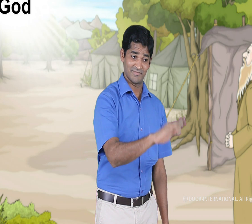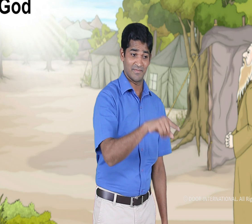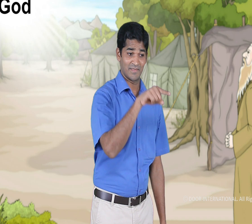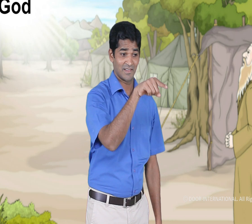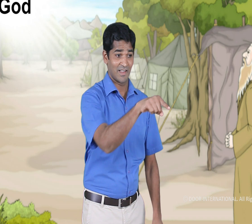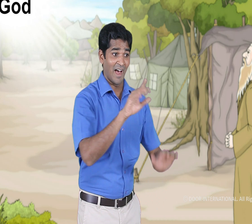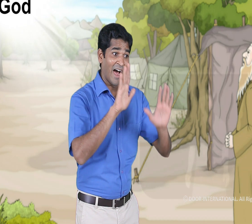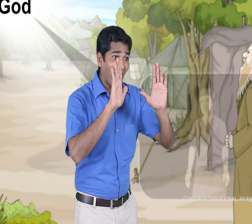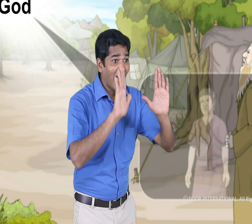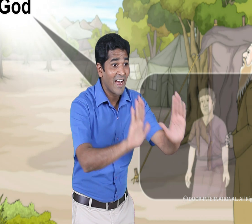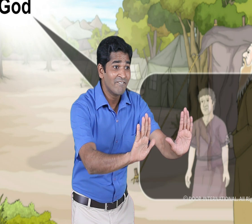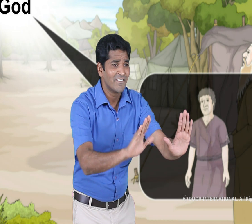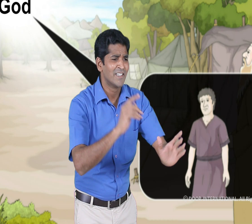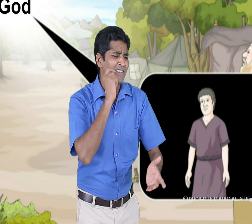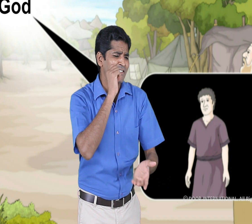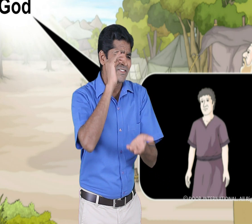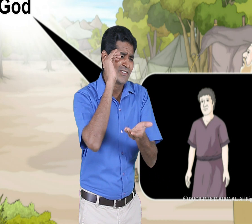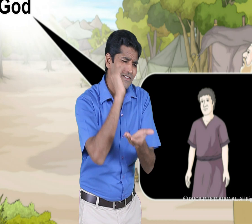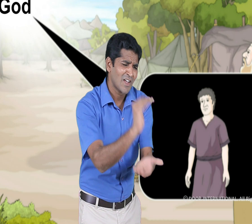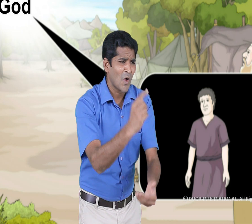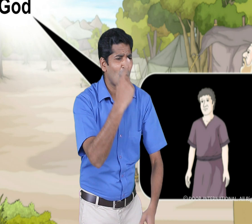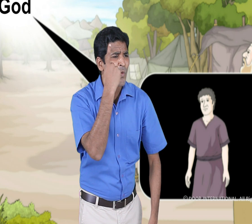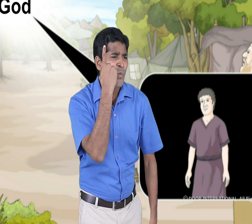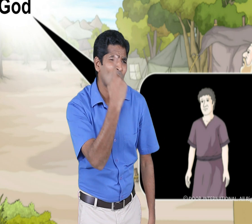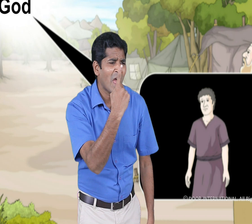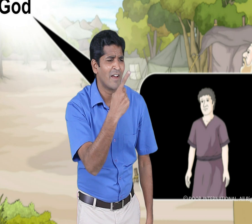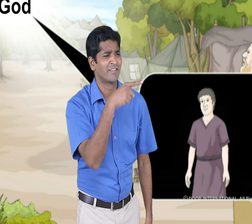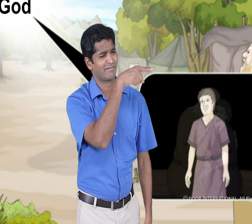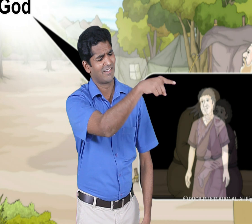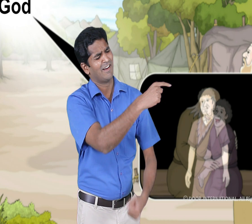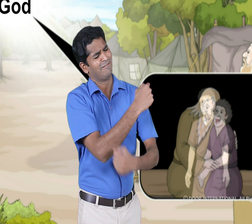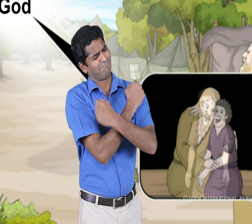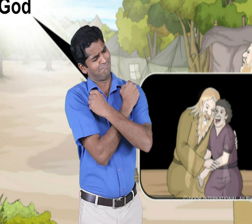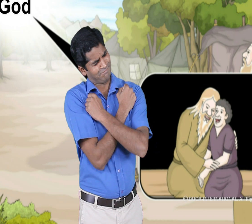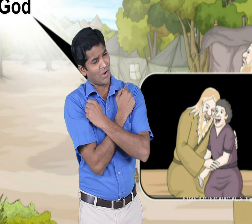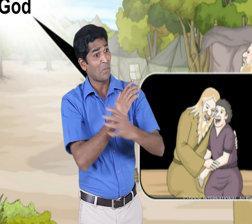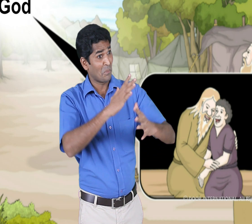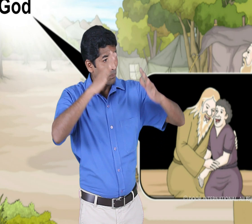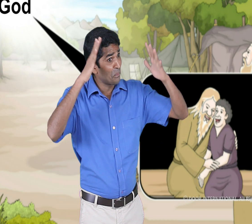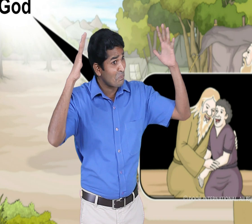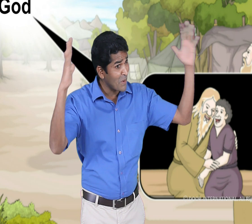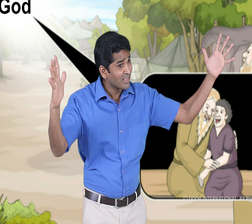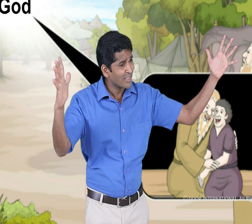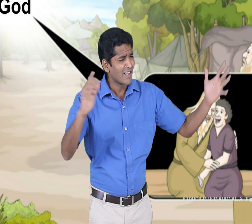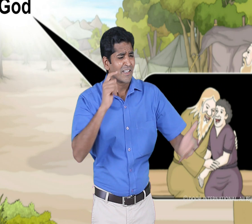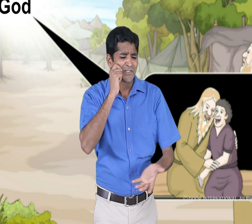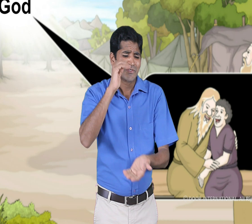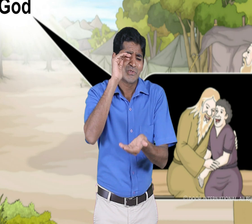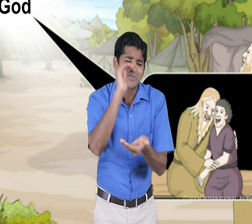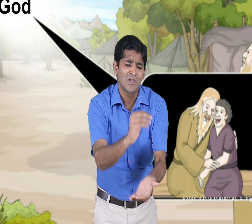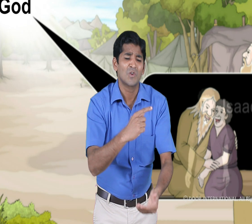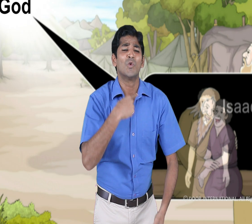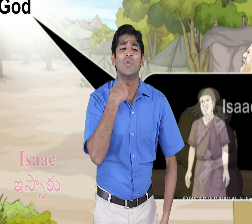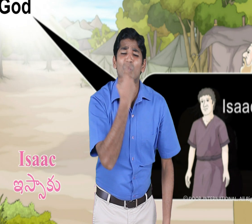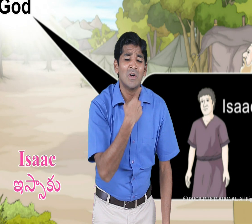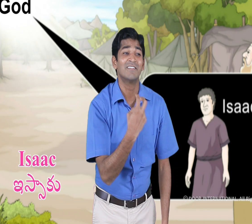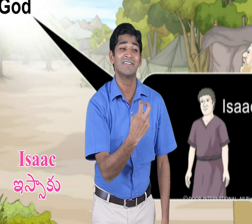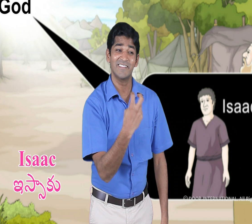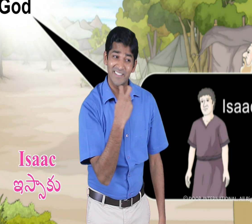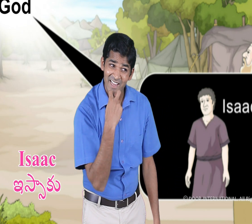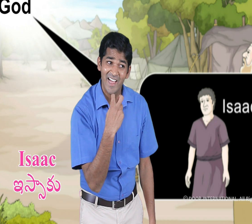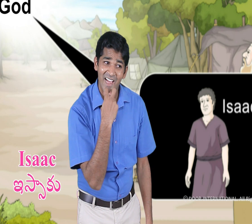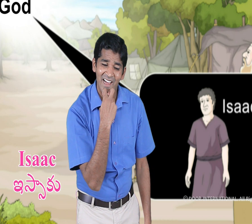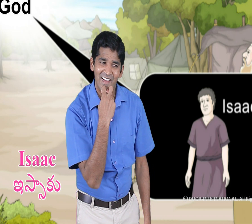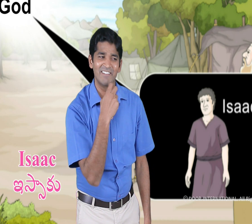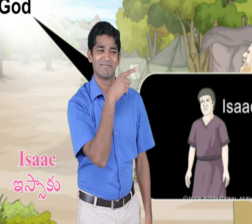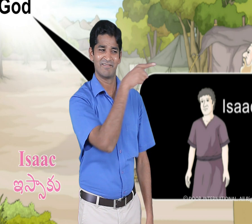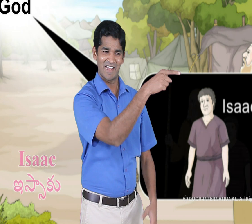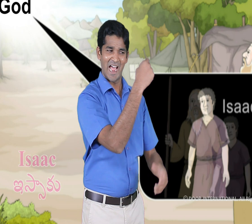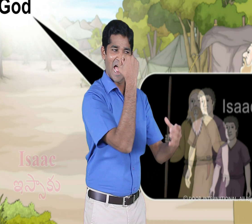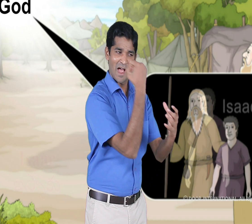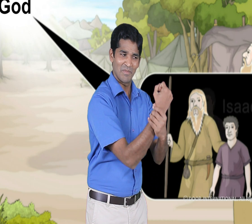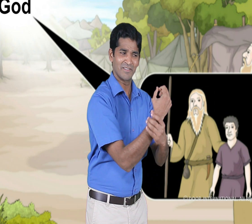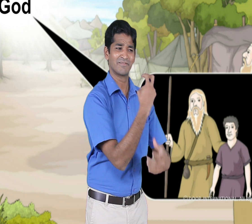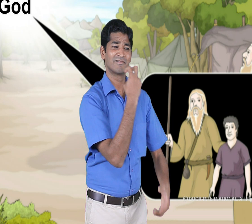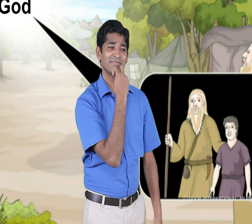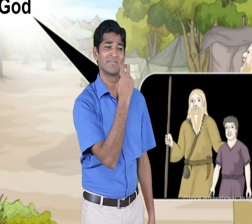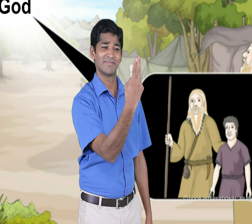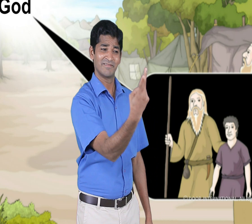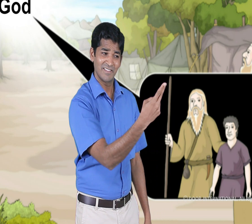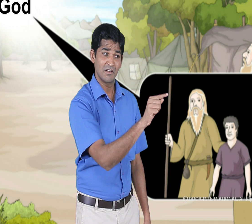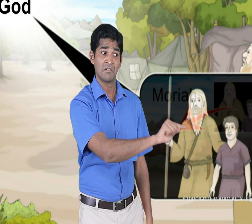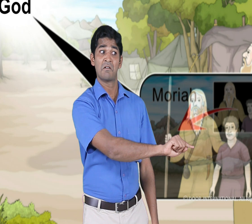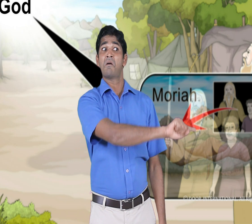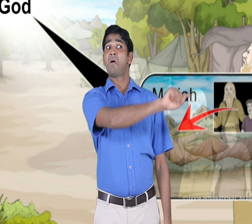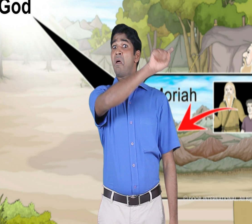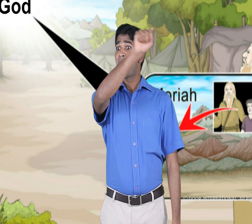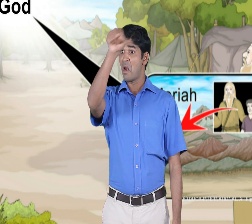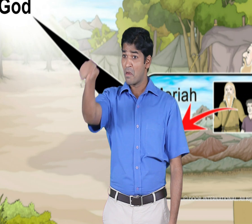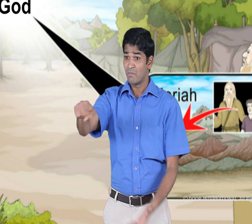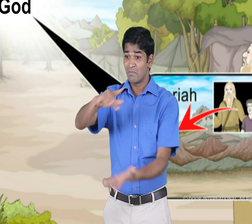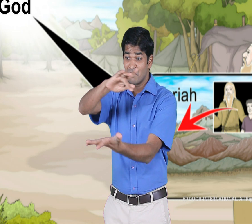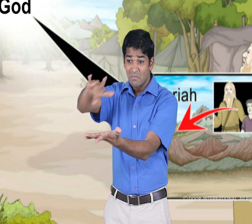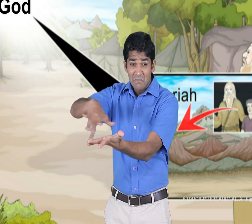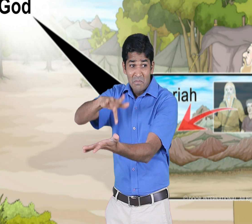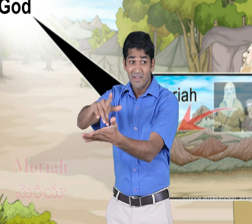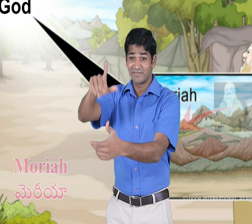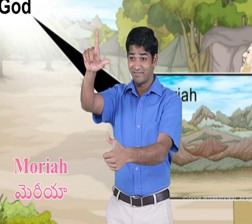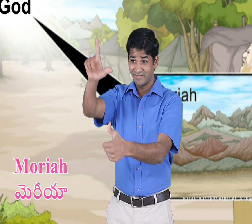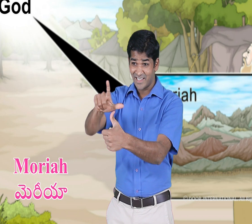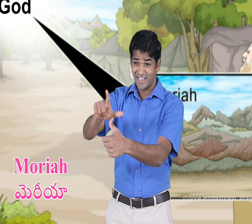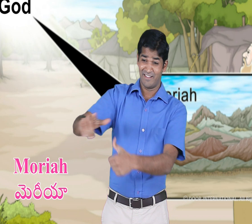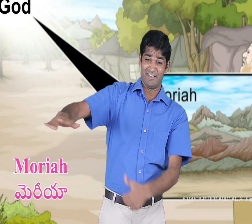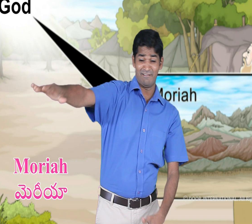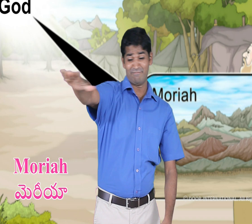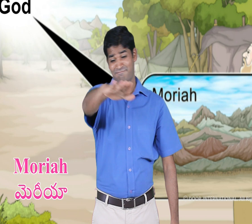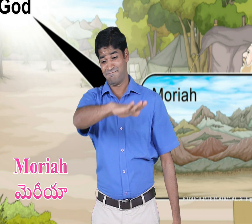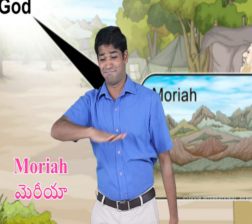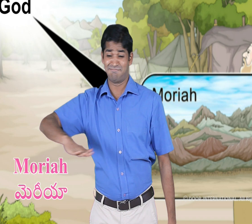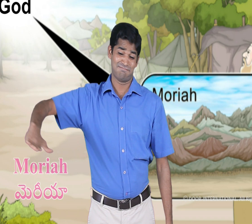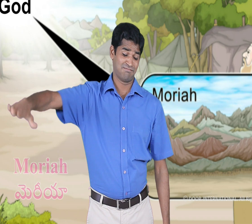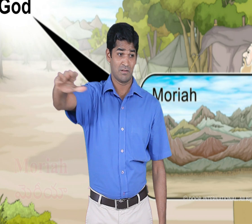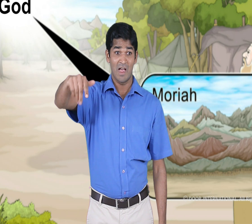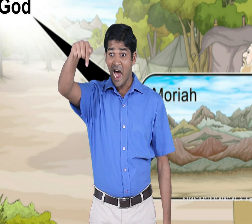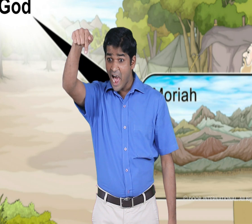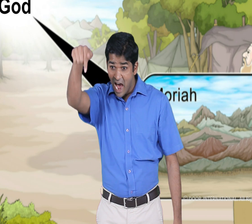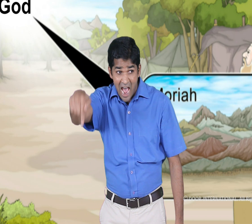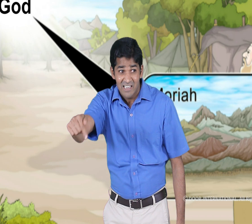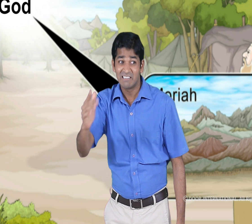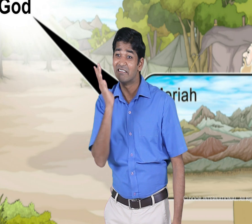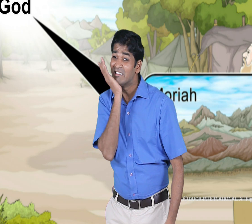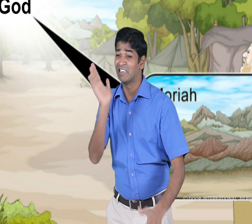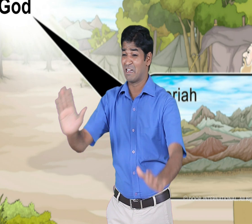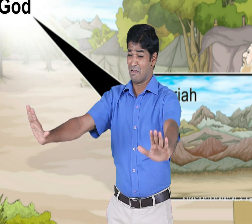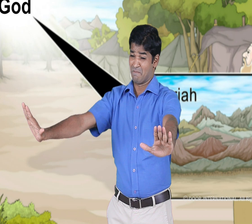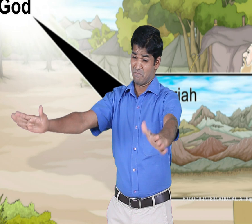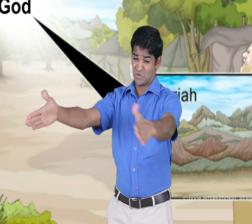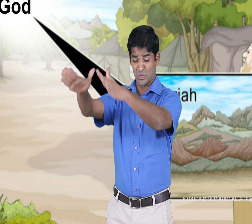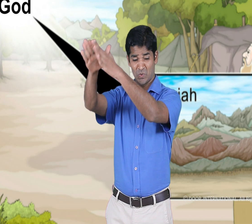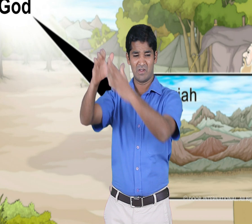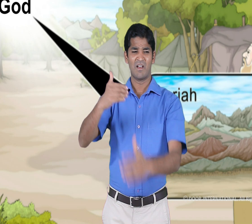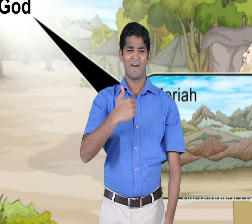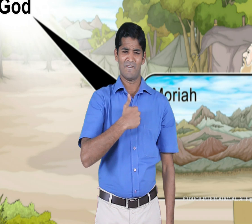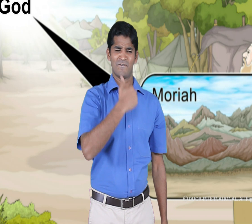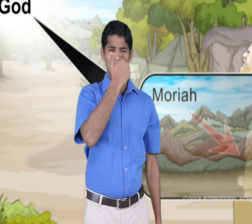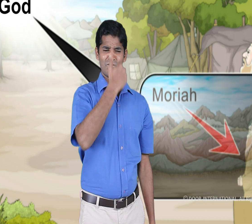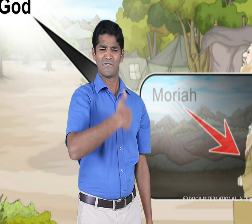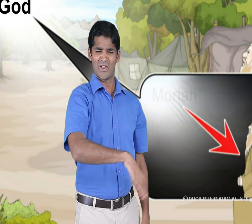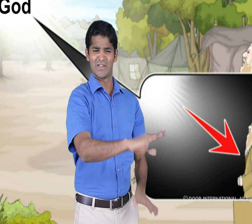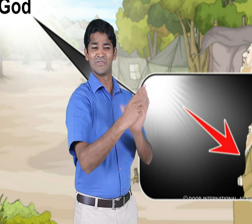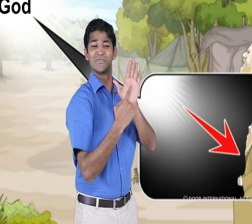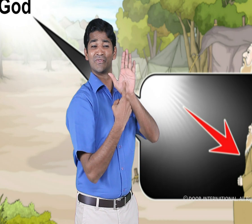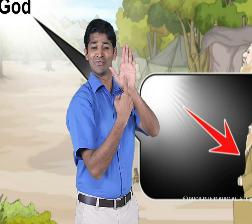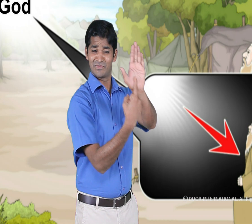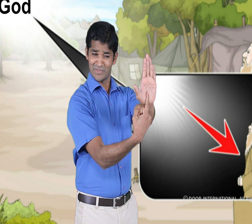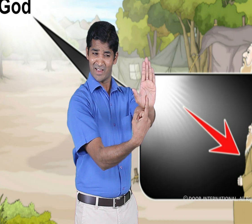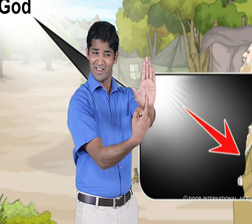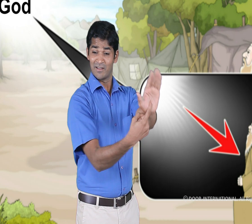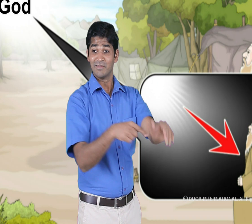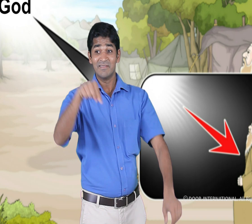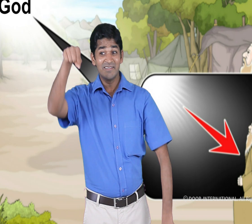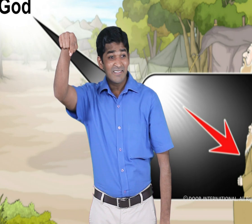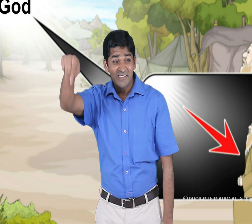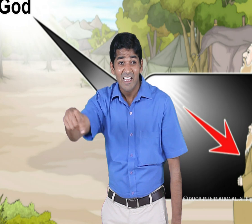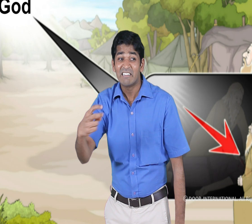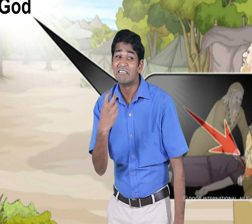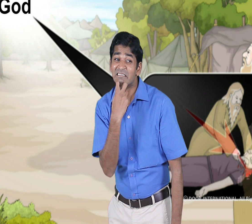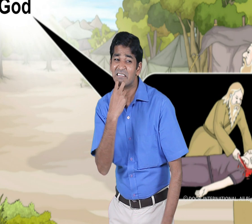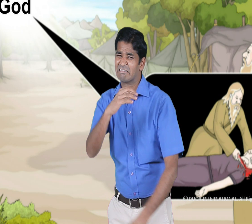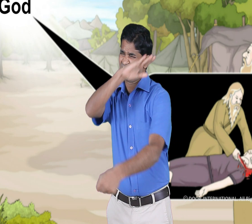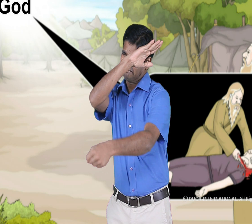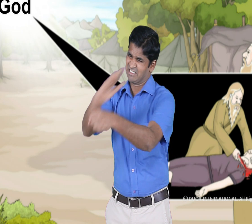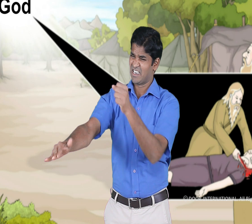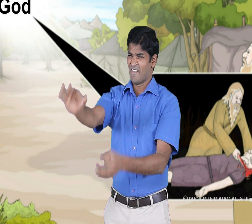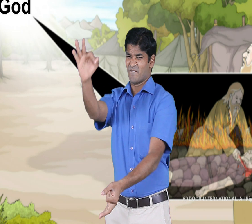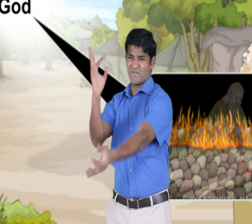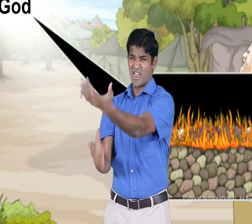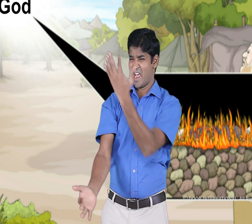“Take your son,” God said, “your only son Isaac, whom you love, and go to the land of Moriah.